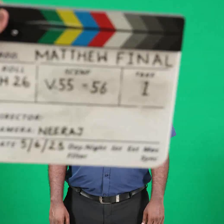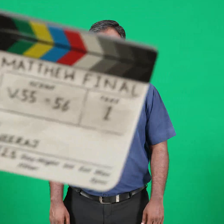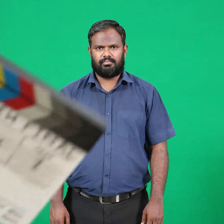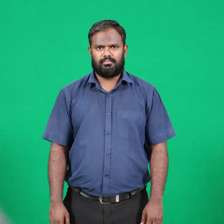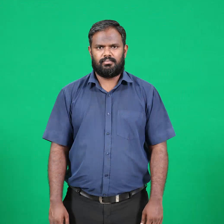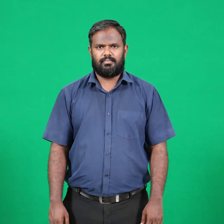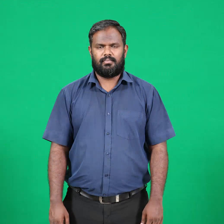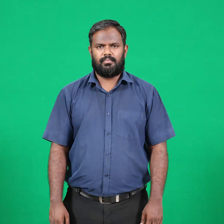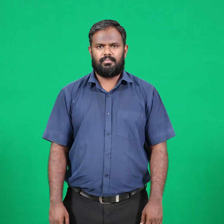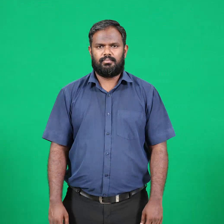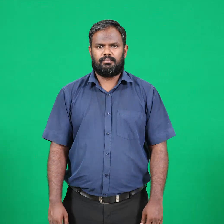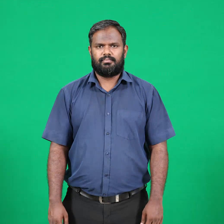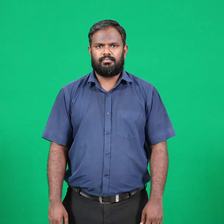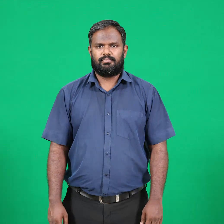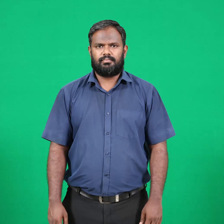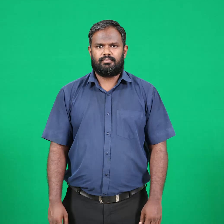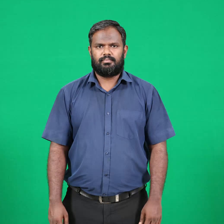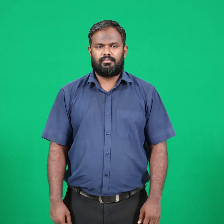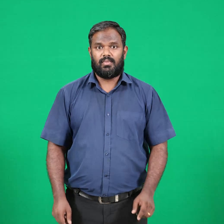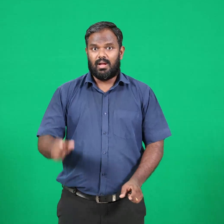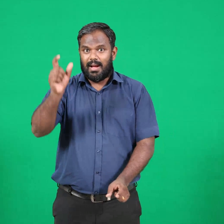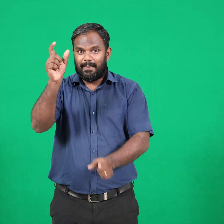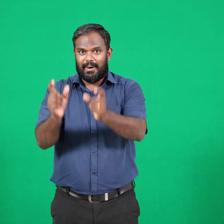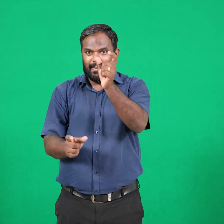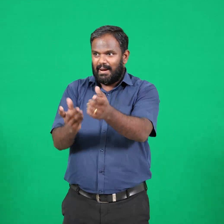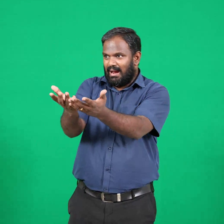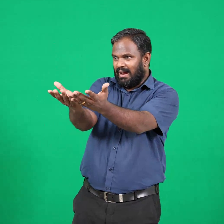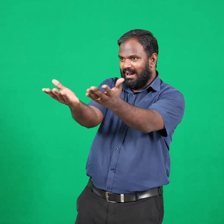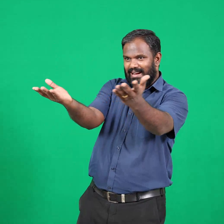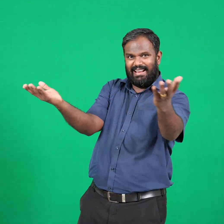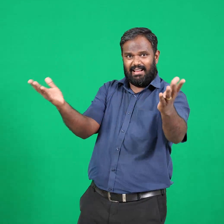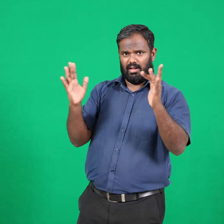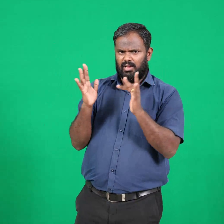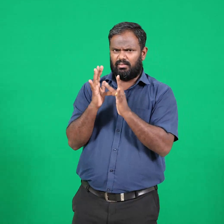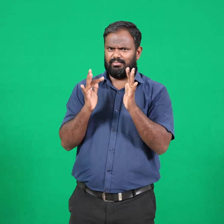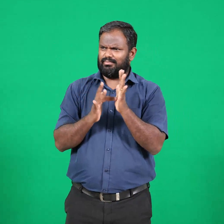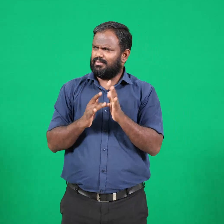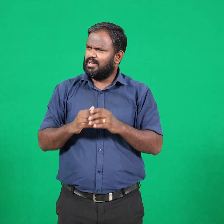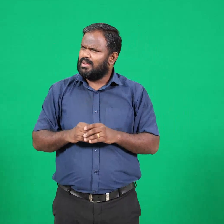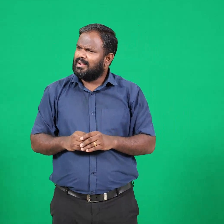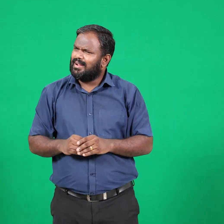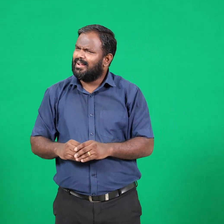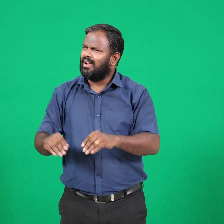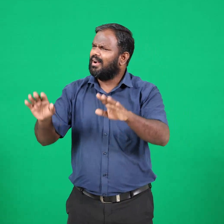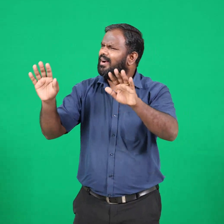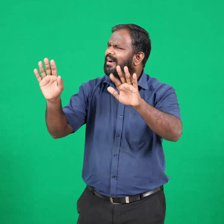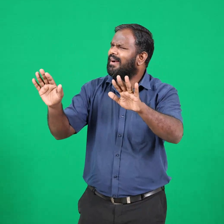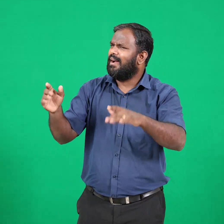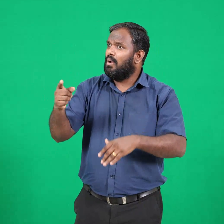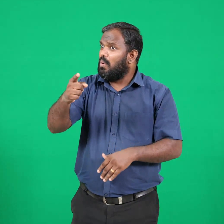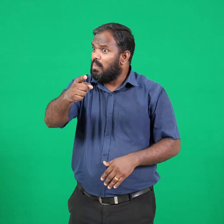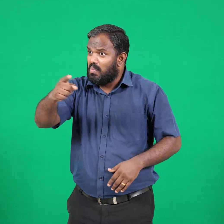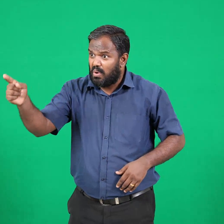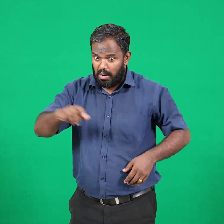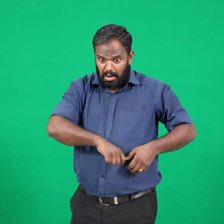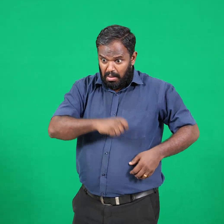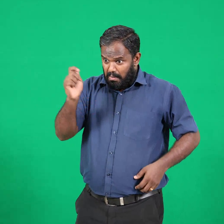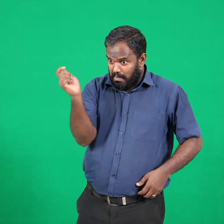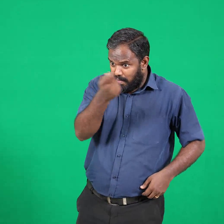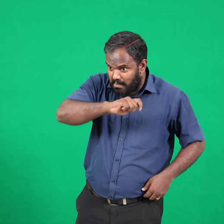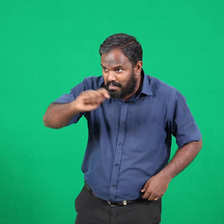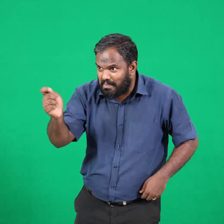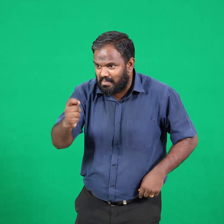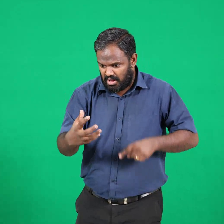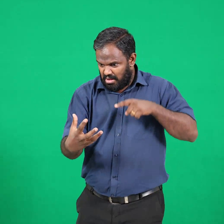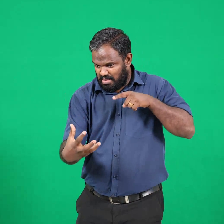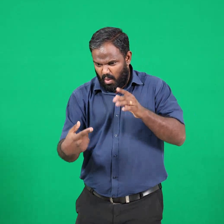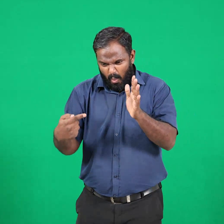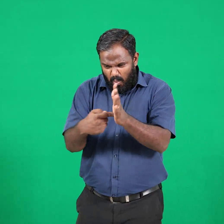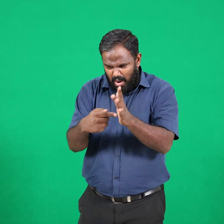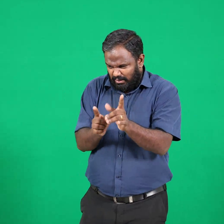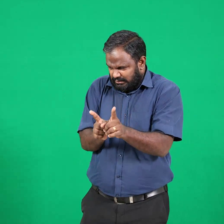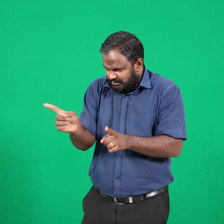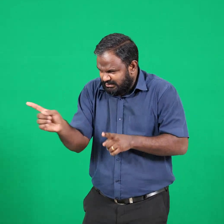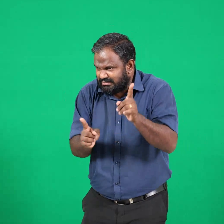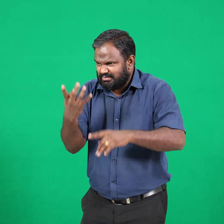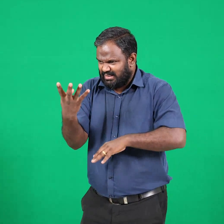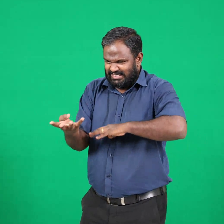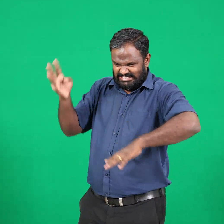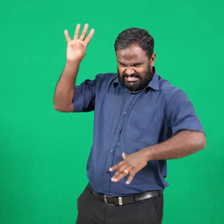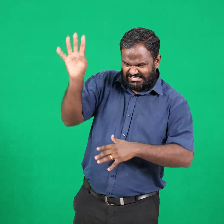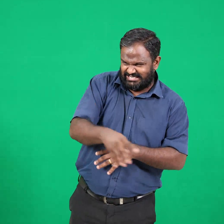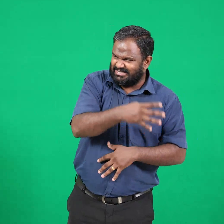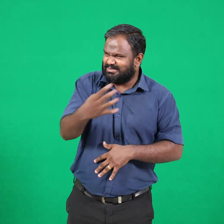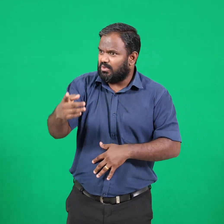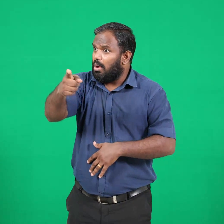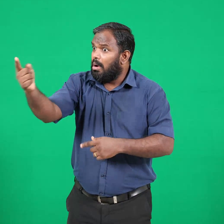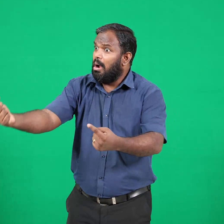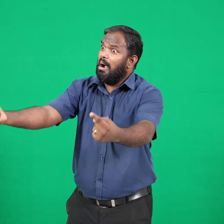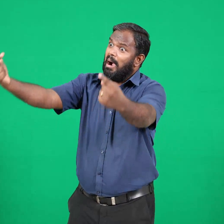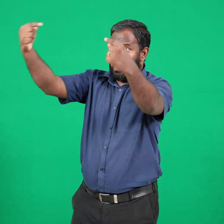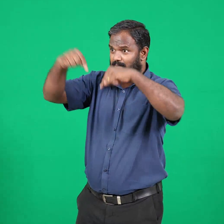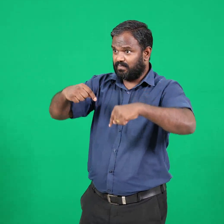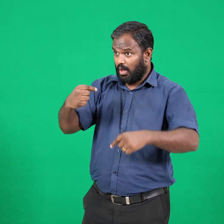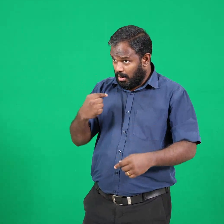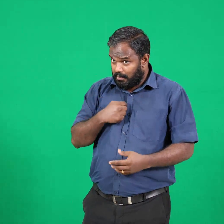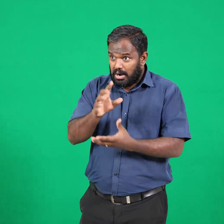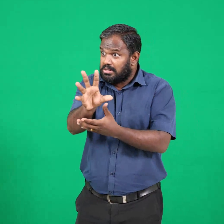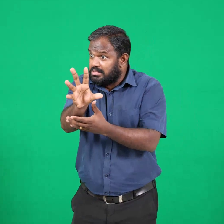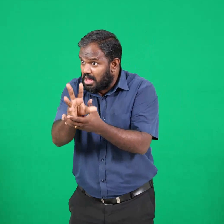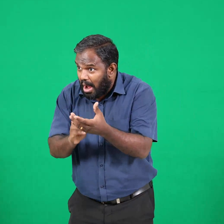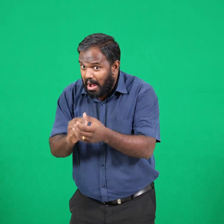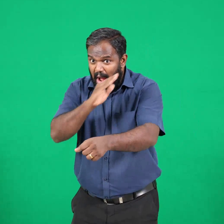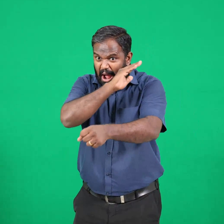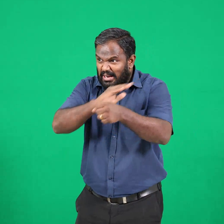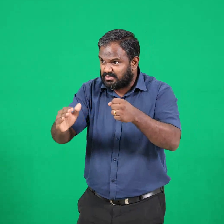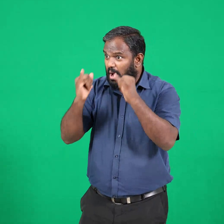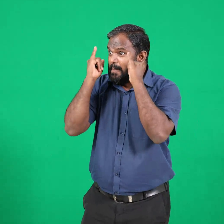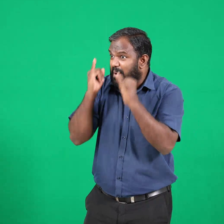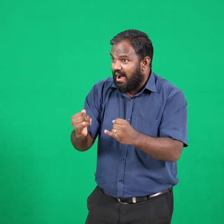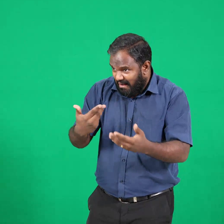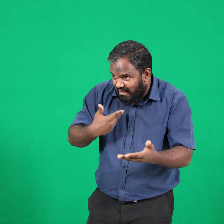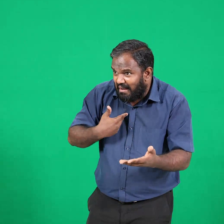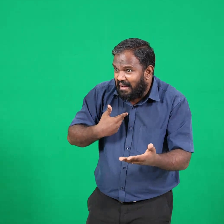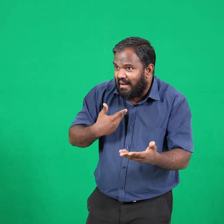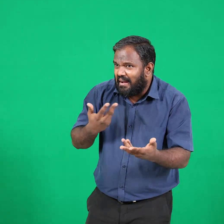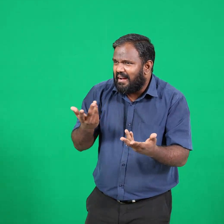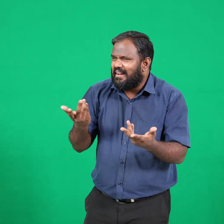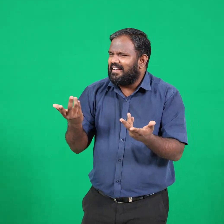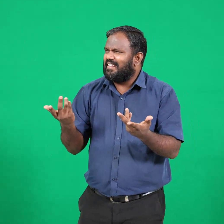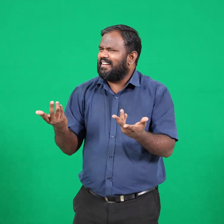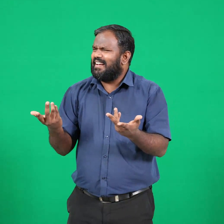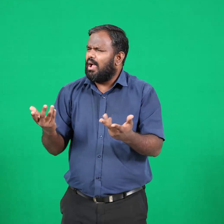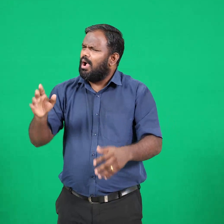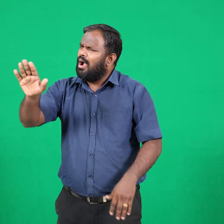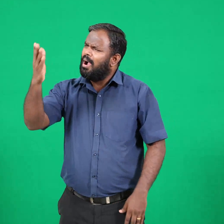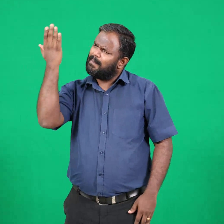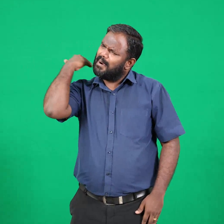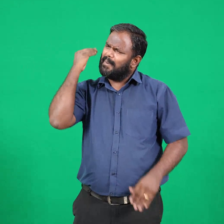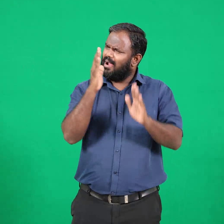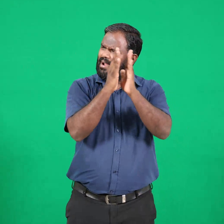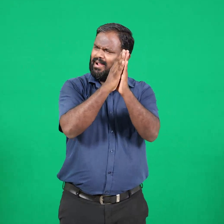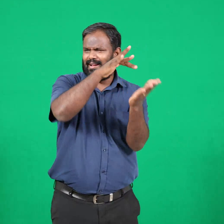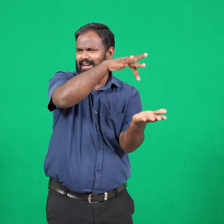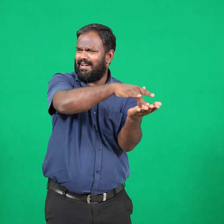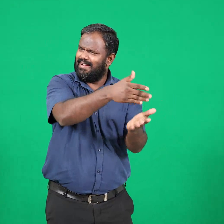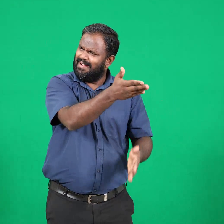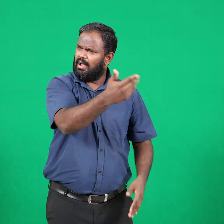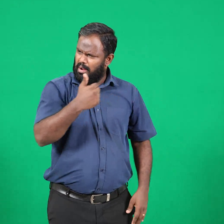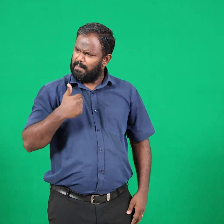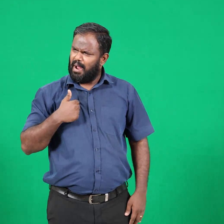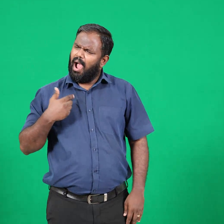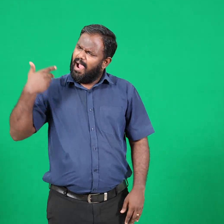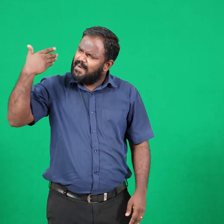At that time Jesus said to the crowd, "Have you come out with swords and clubs to arrest Me as you would an outlaw?